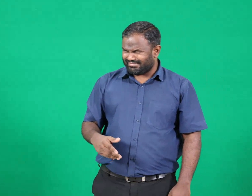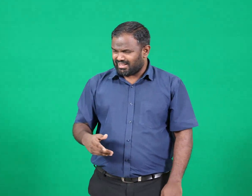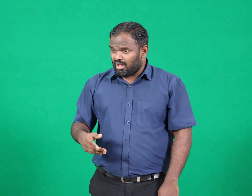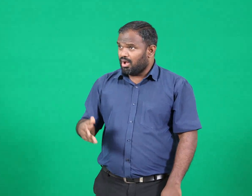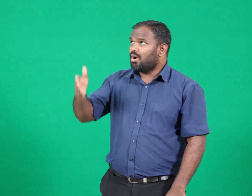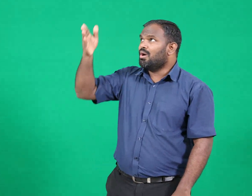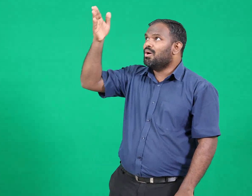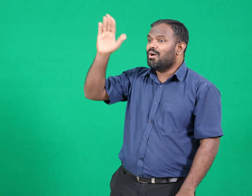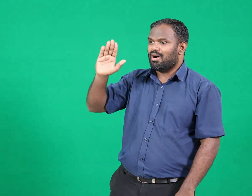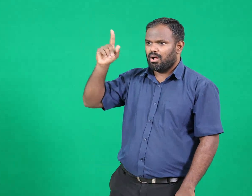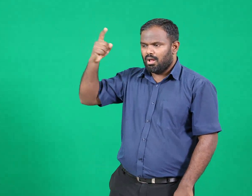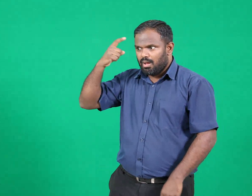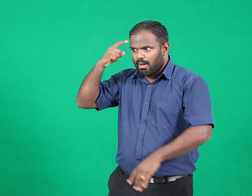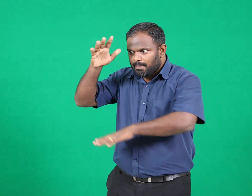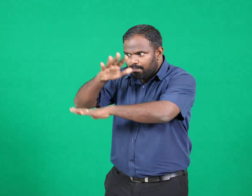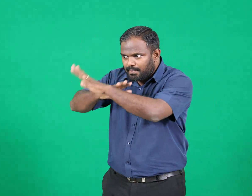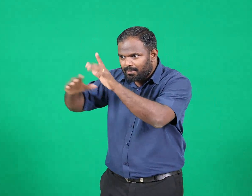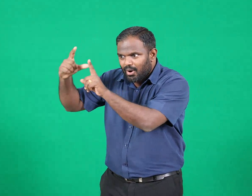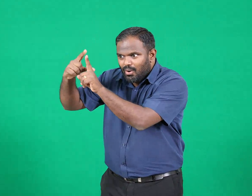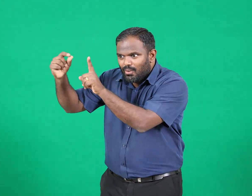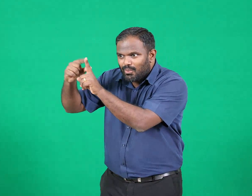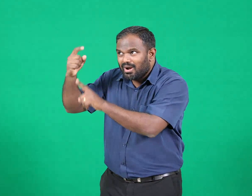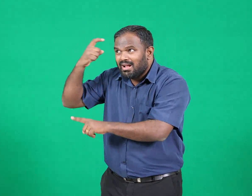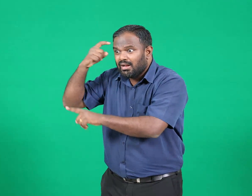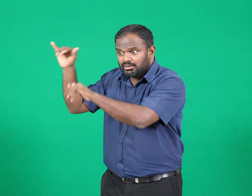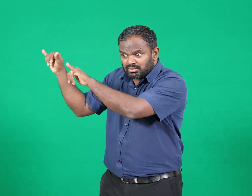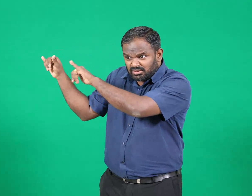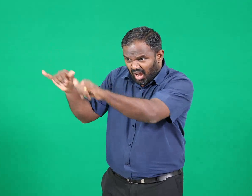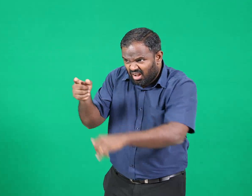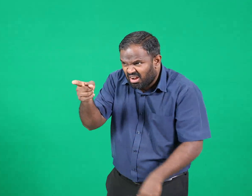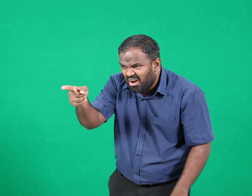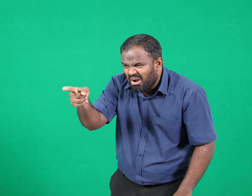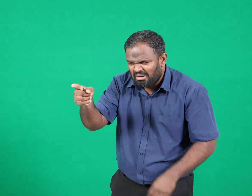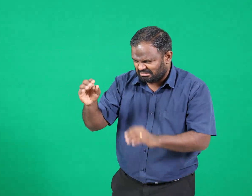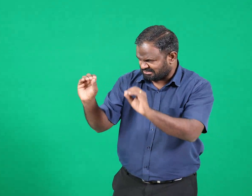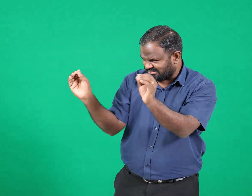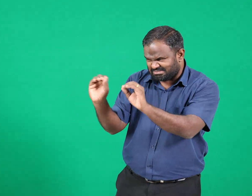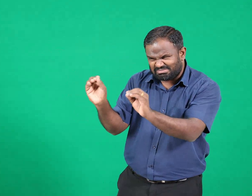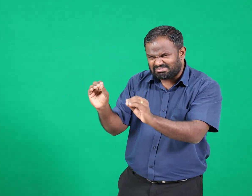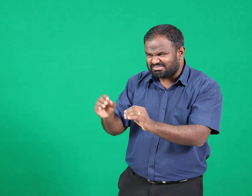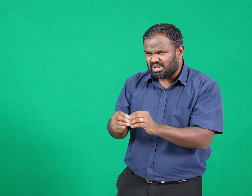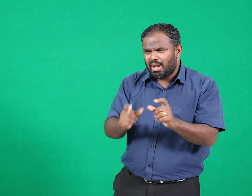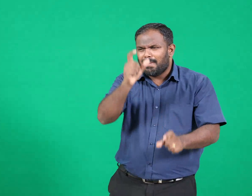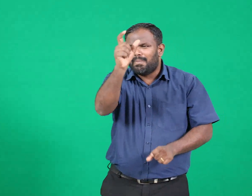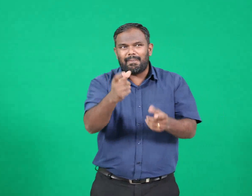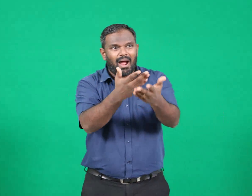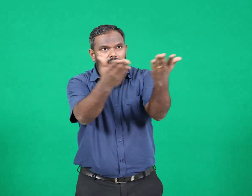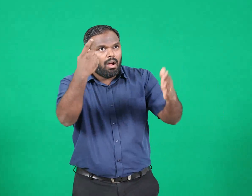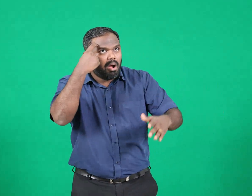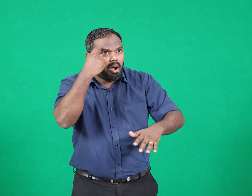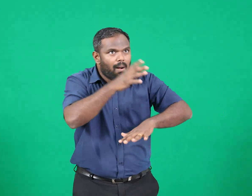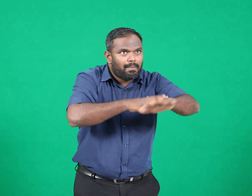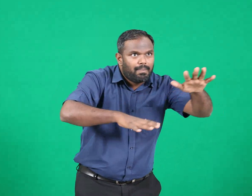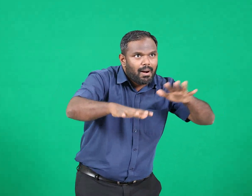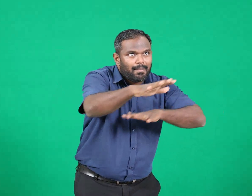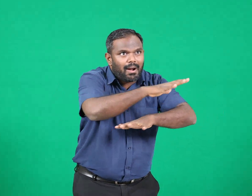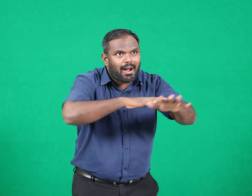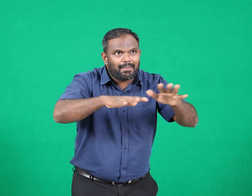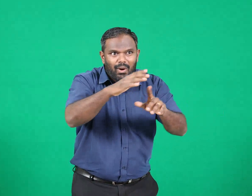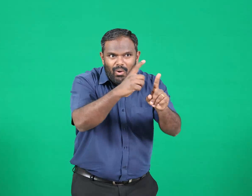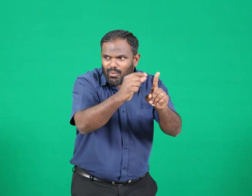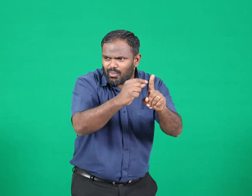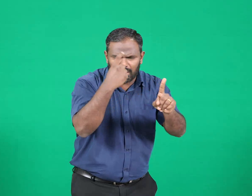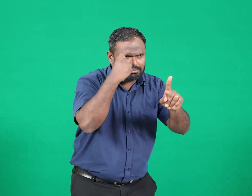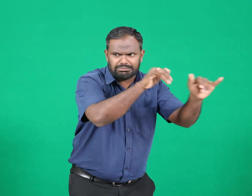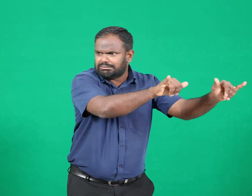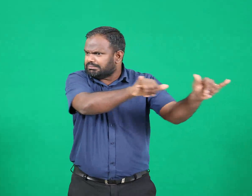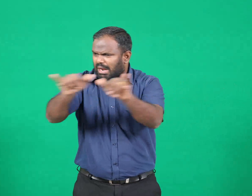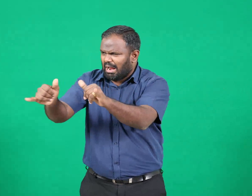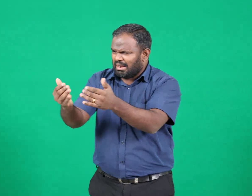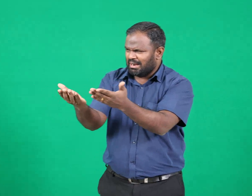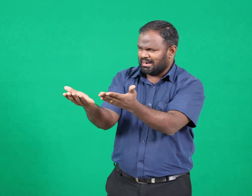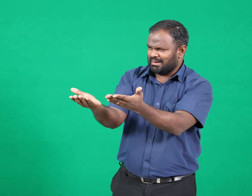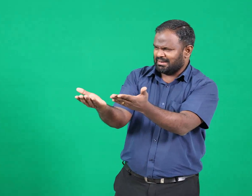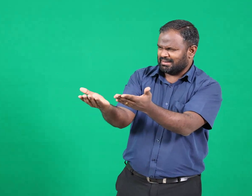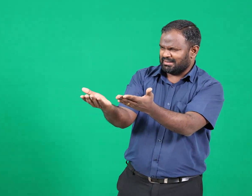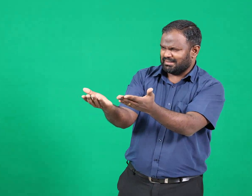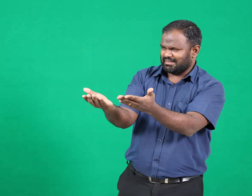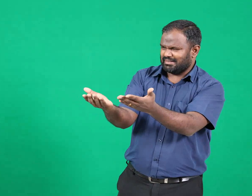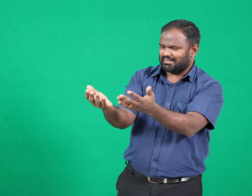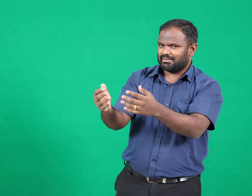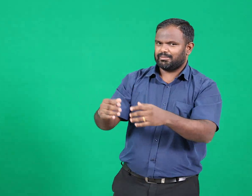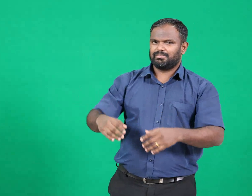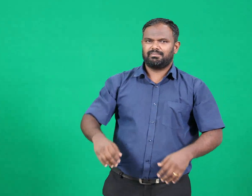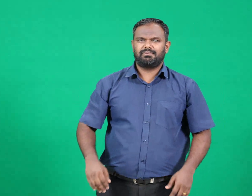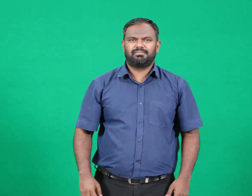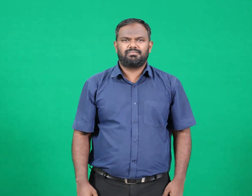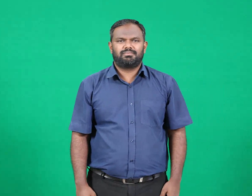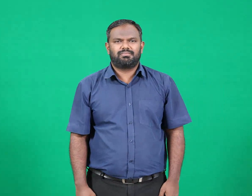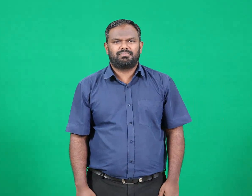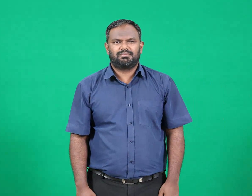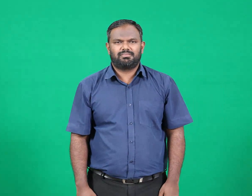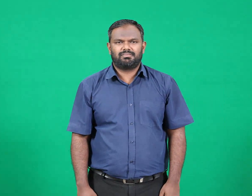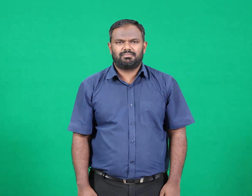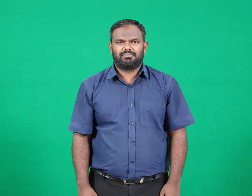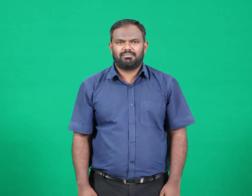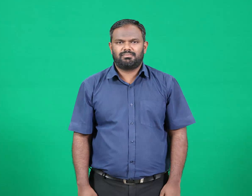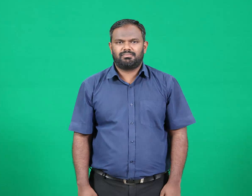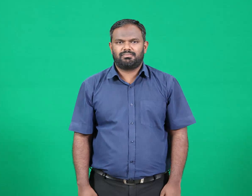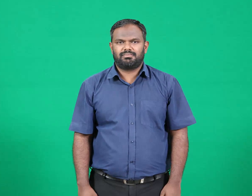For you do not have in mind the things of God, but the things of men."